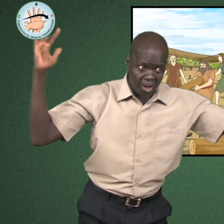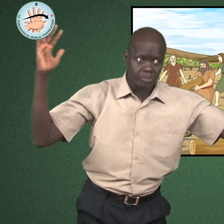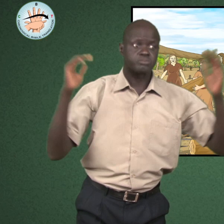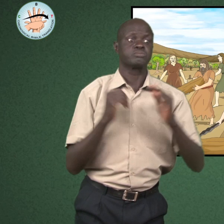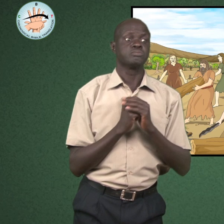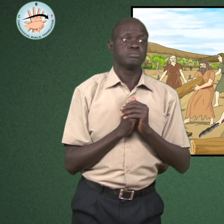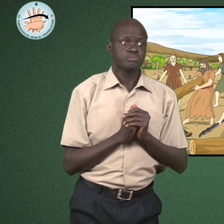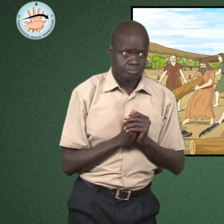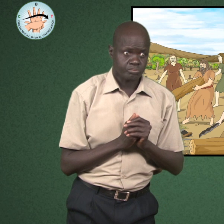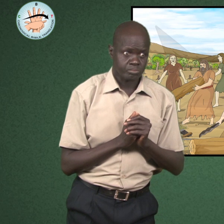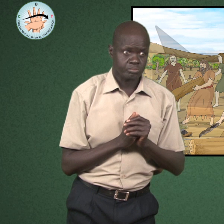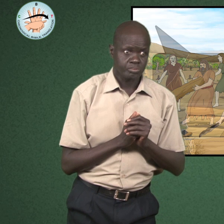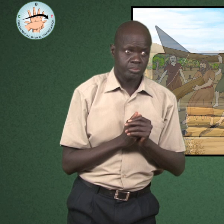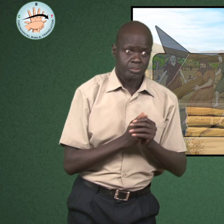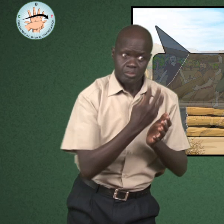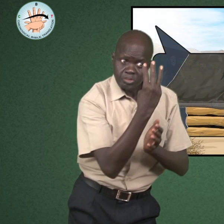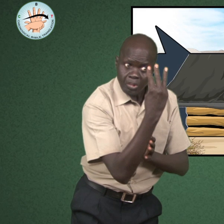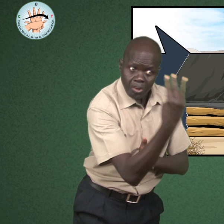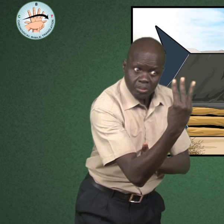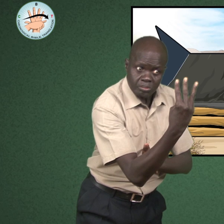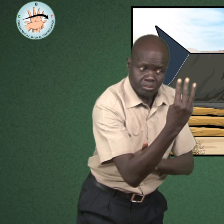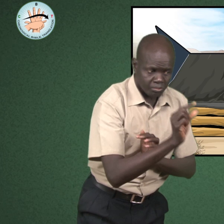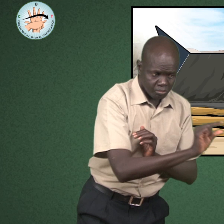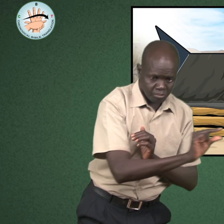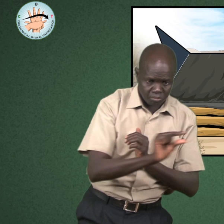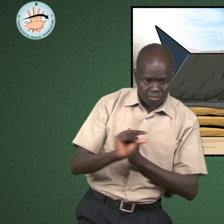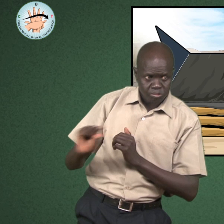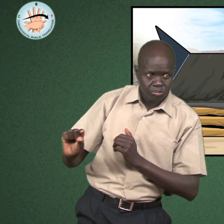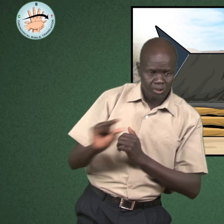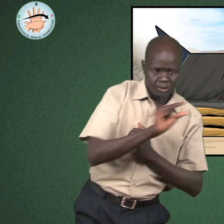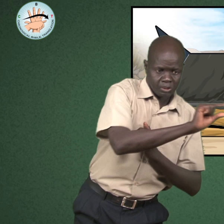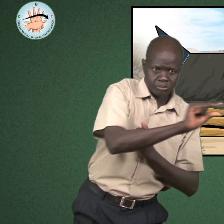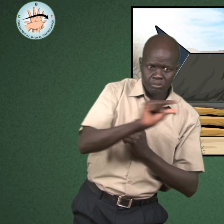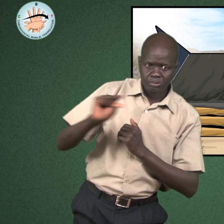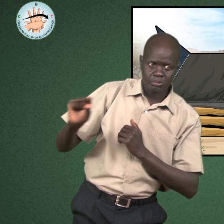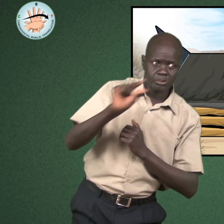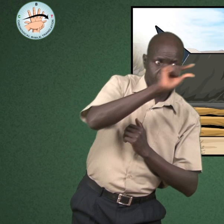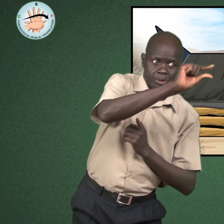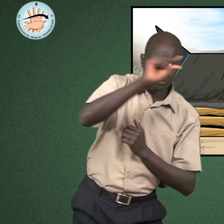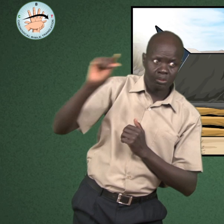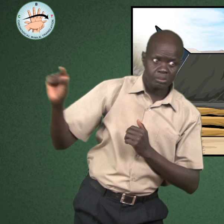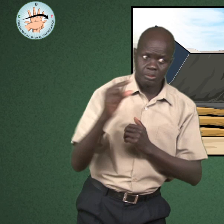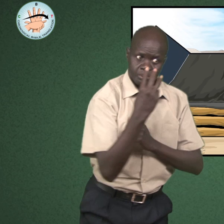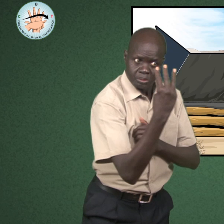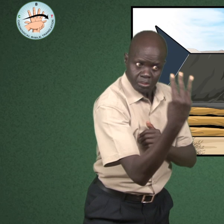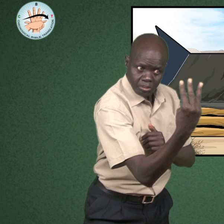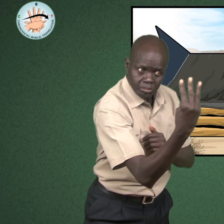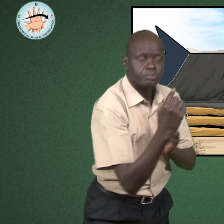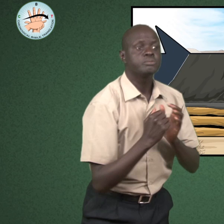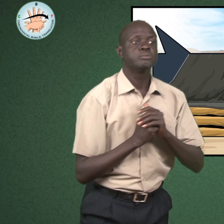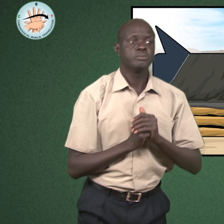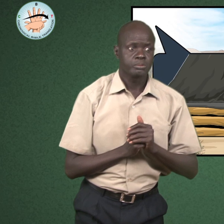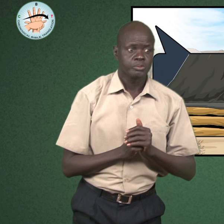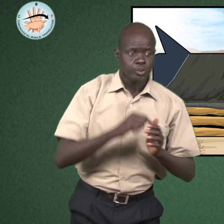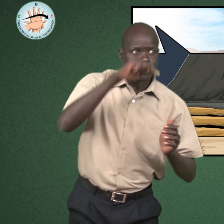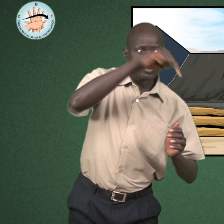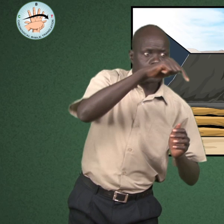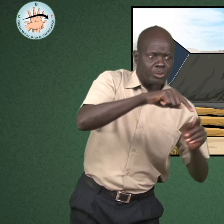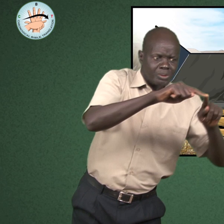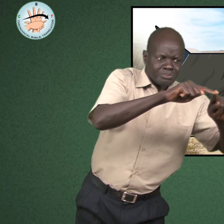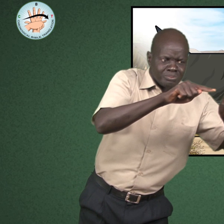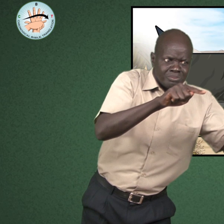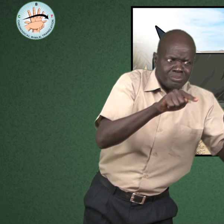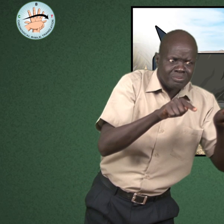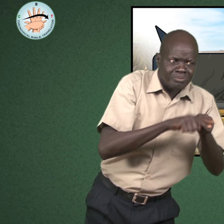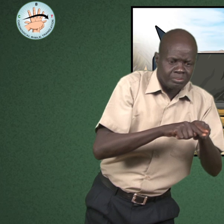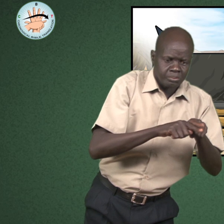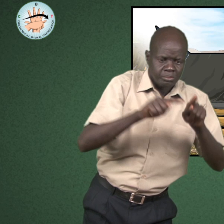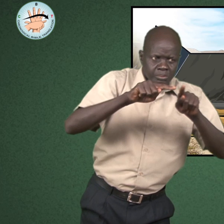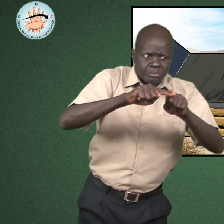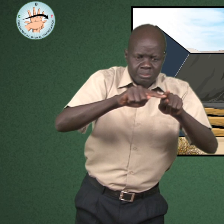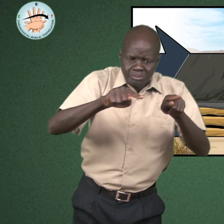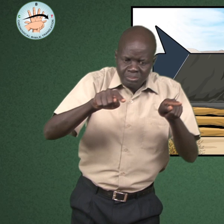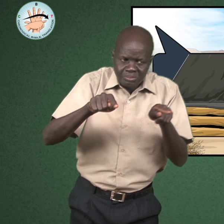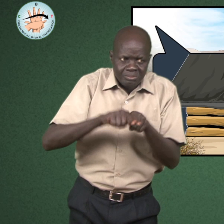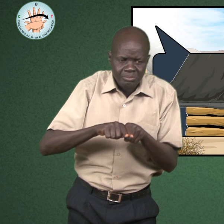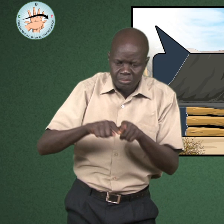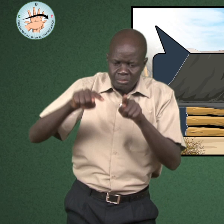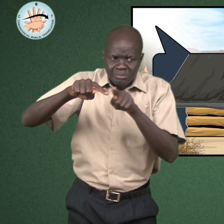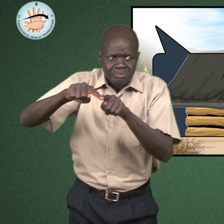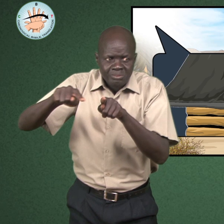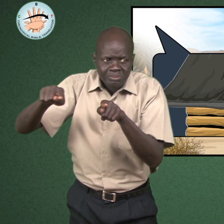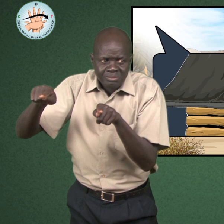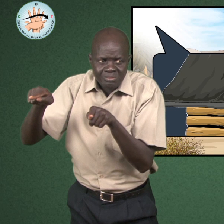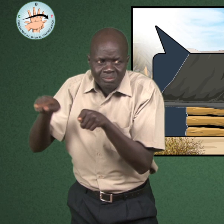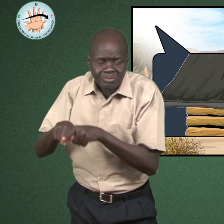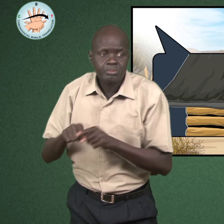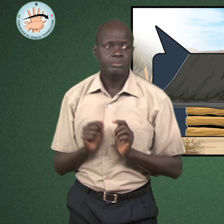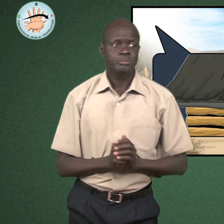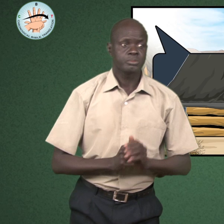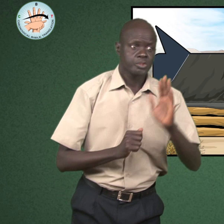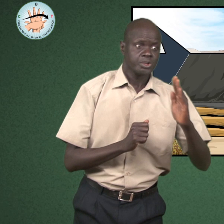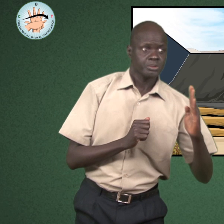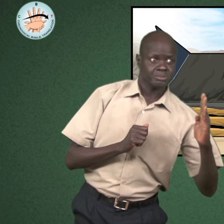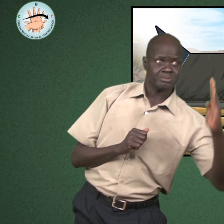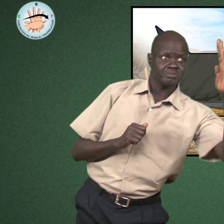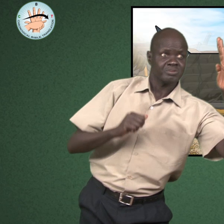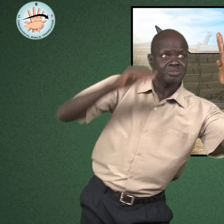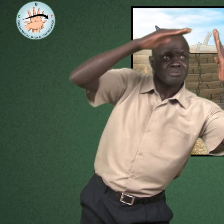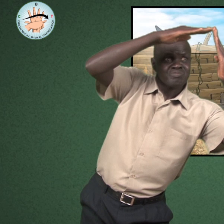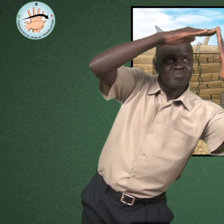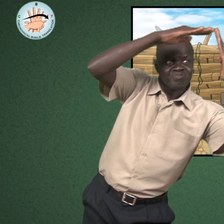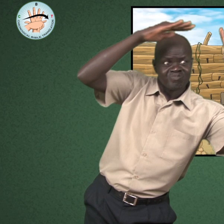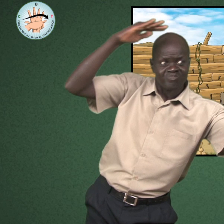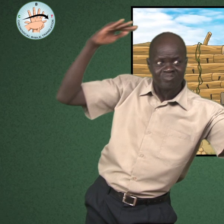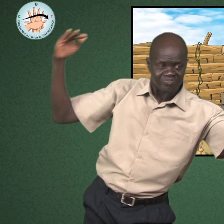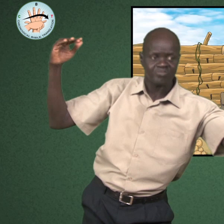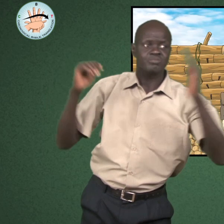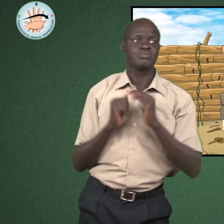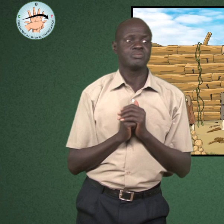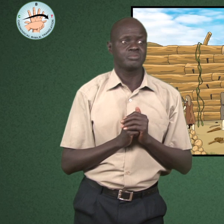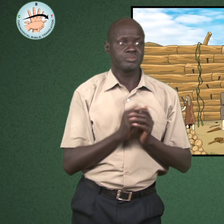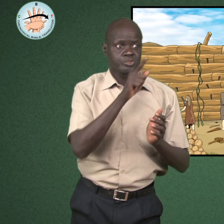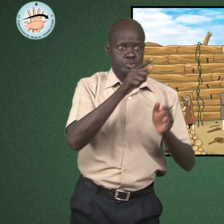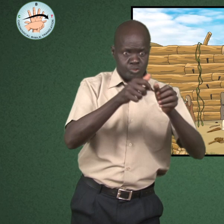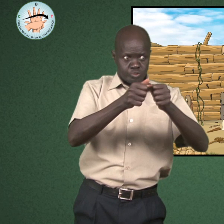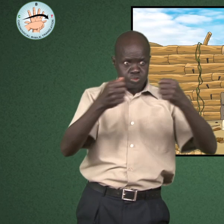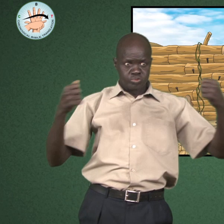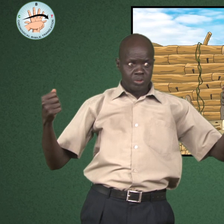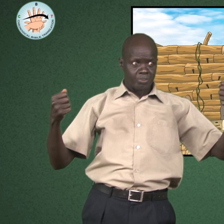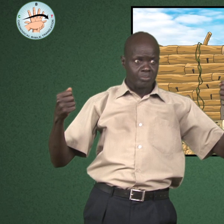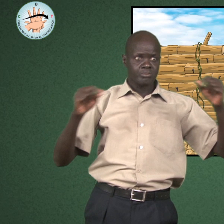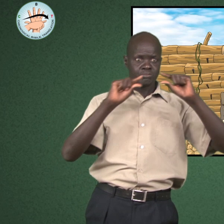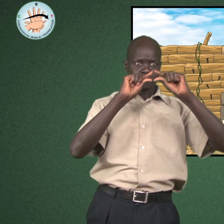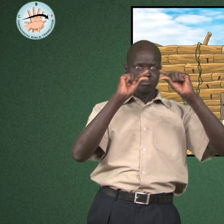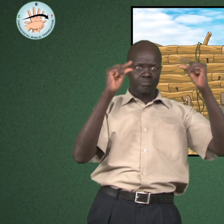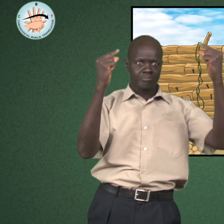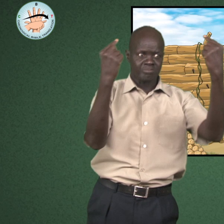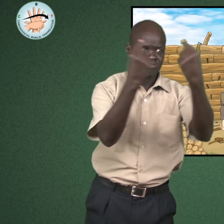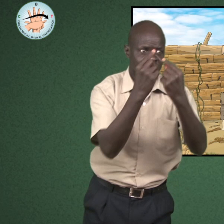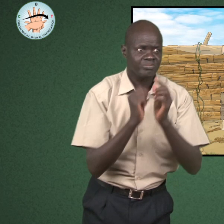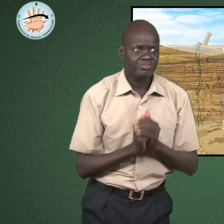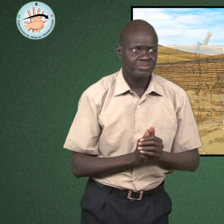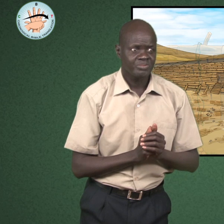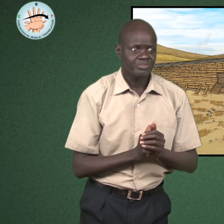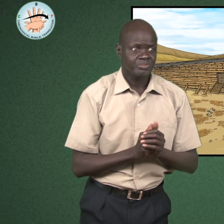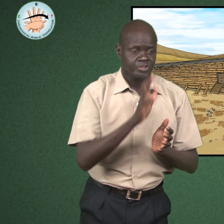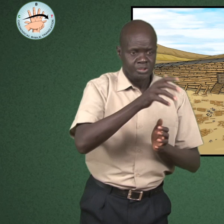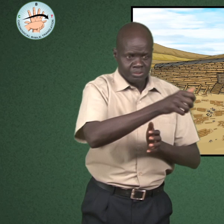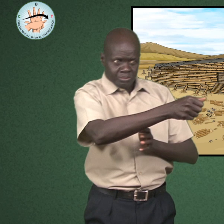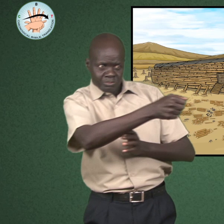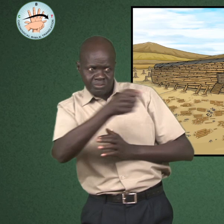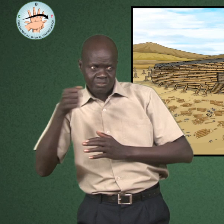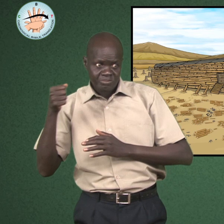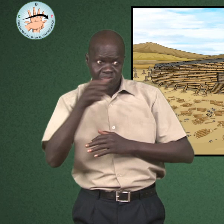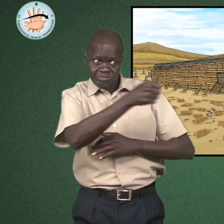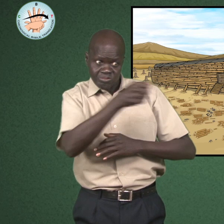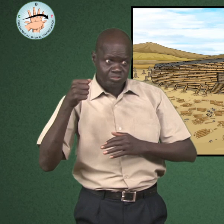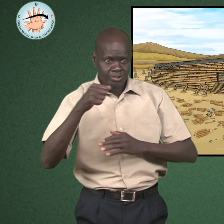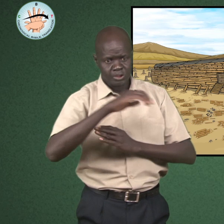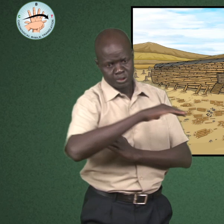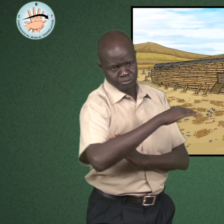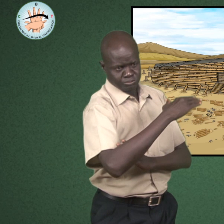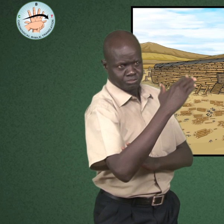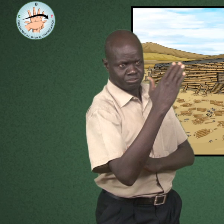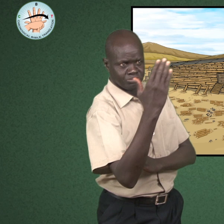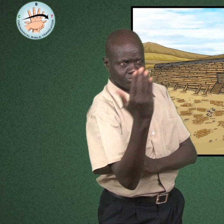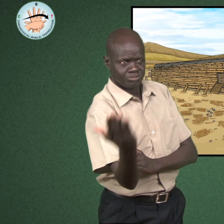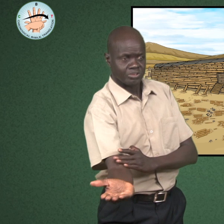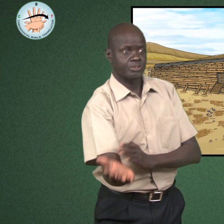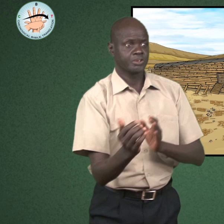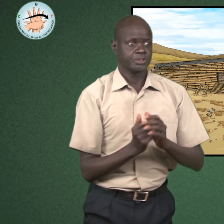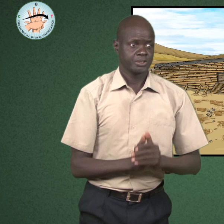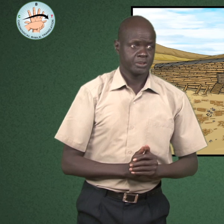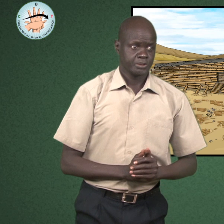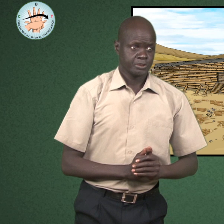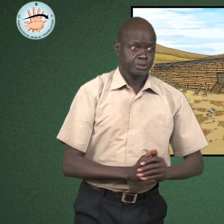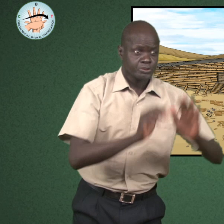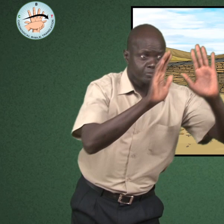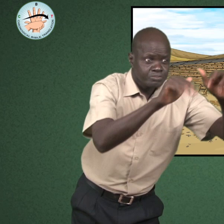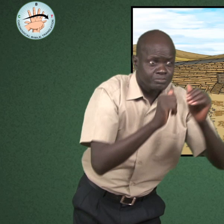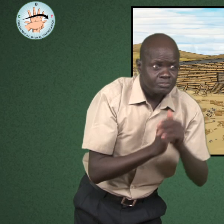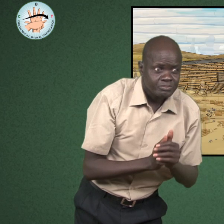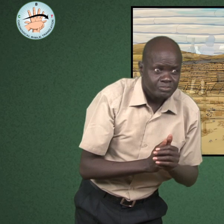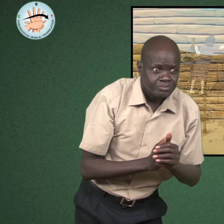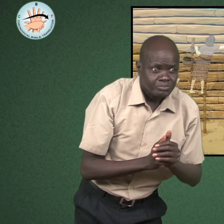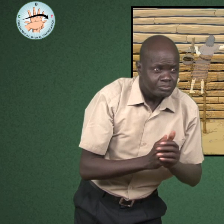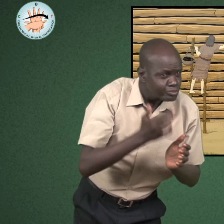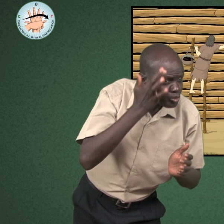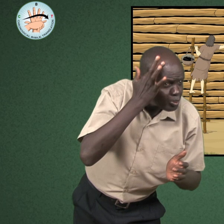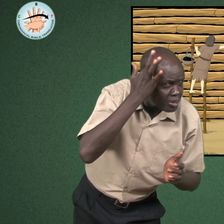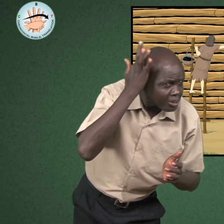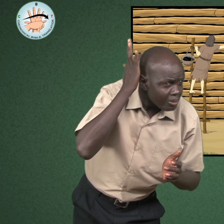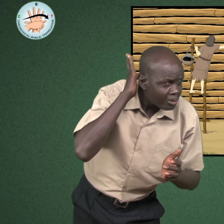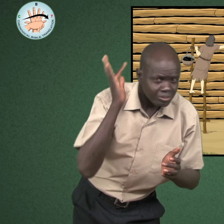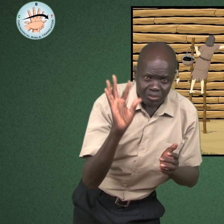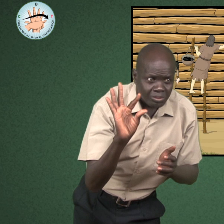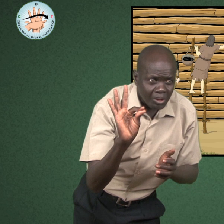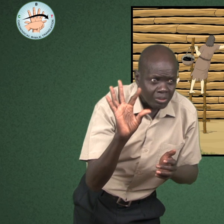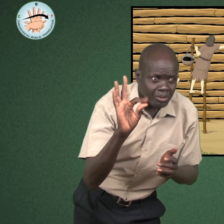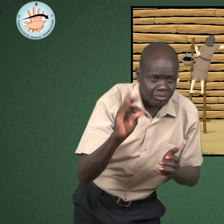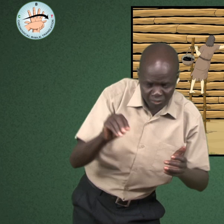And this is how you are to build it: The ark is to be 300 cubits long, 50 cubits wide, and 30 cubits high.